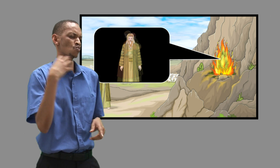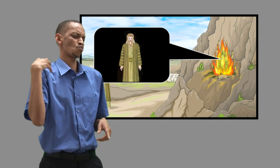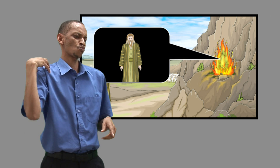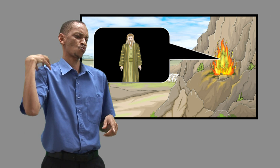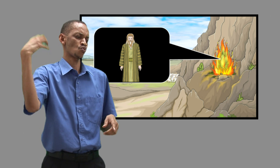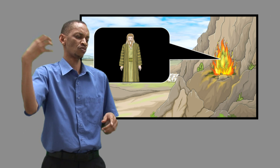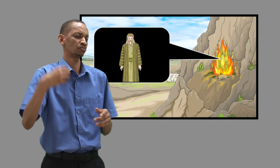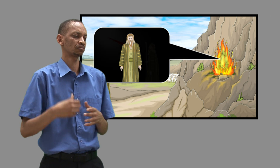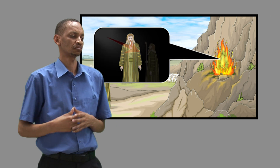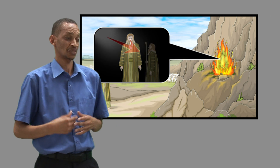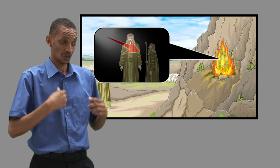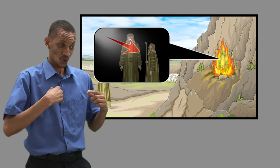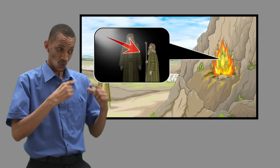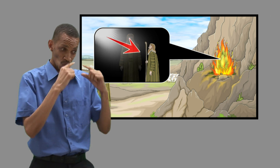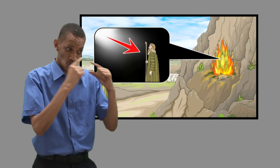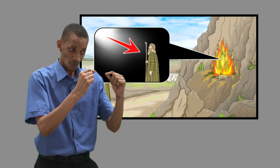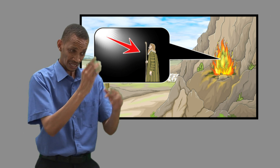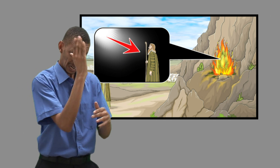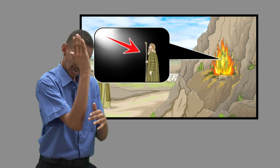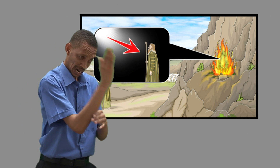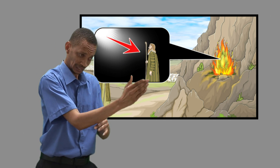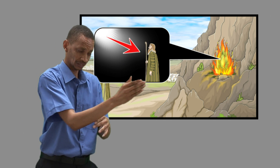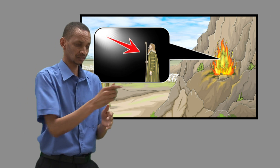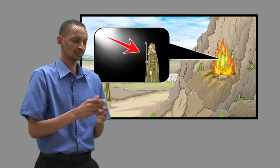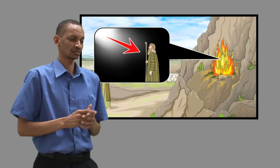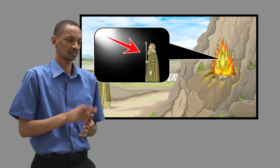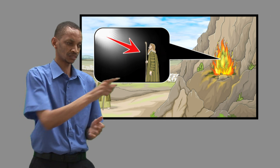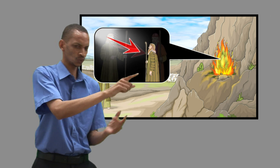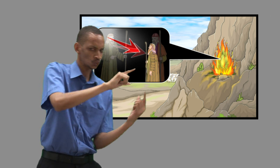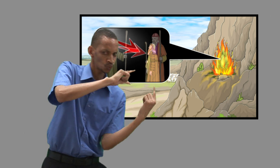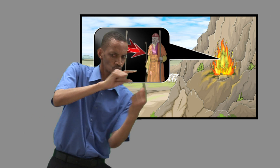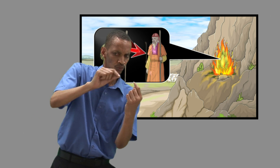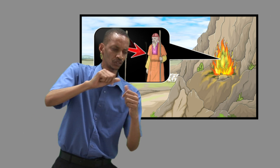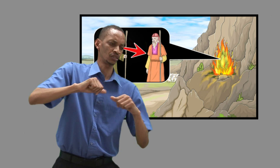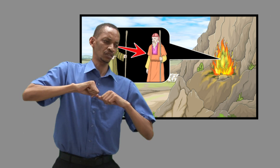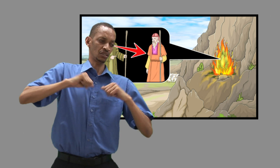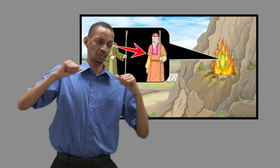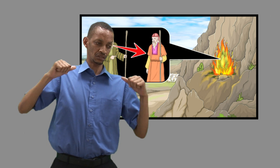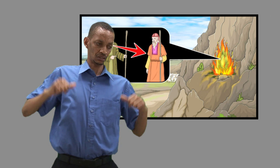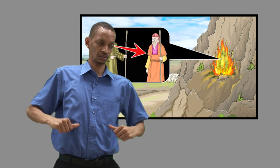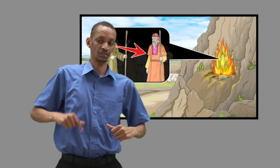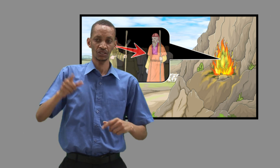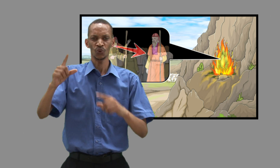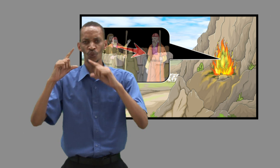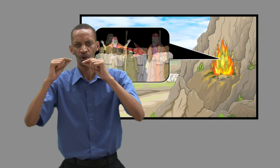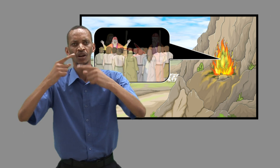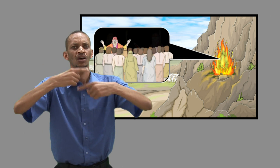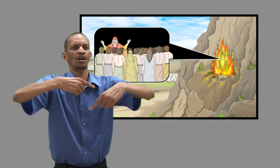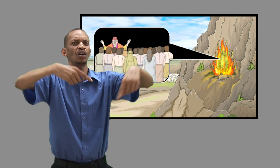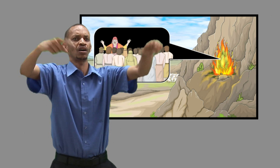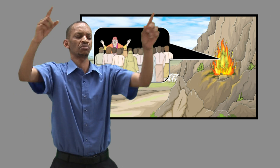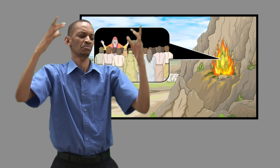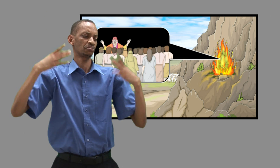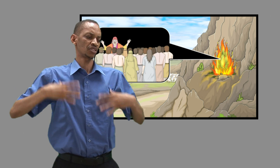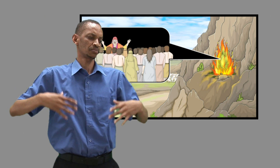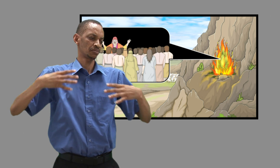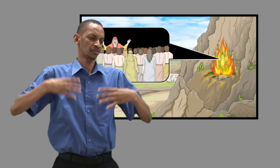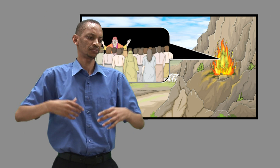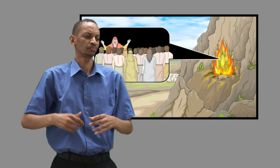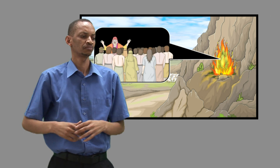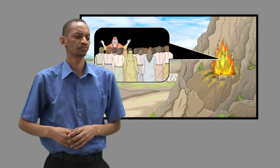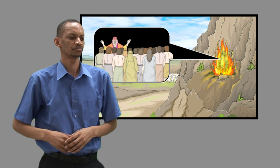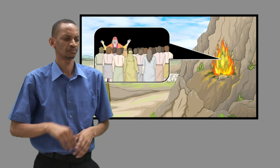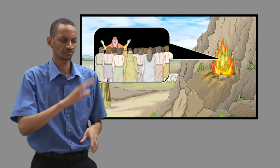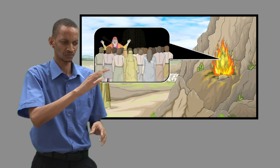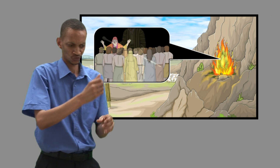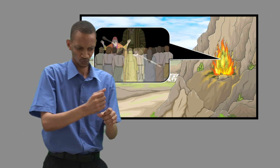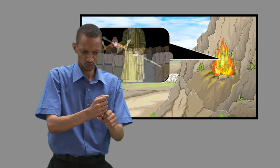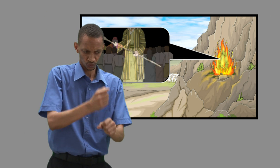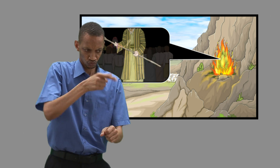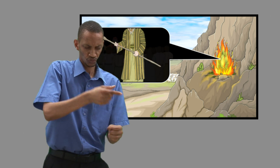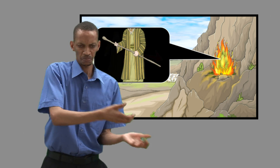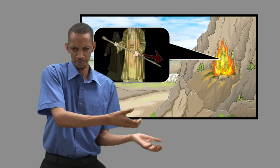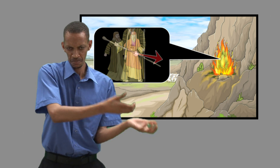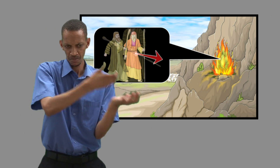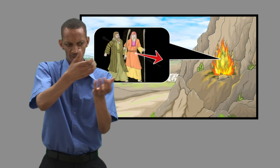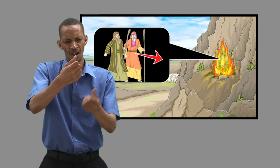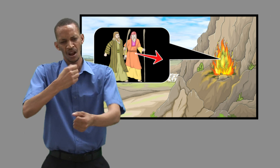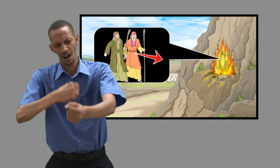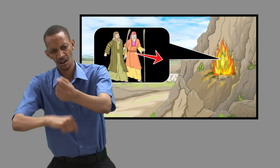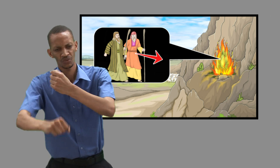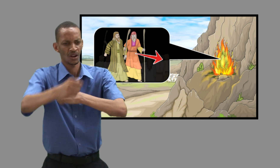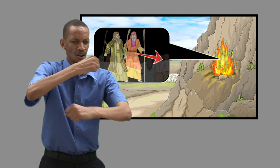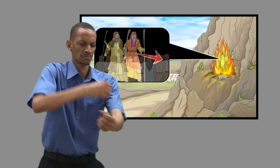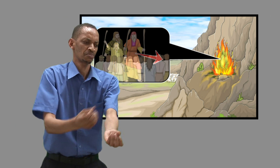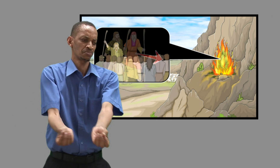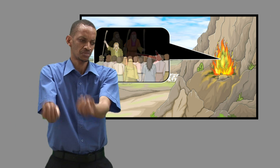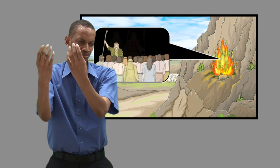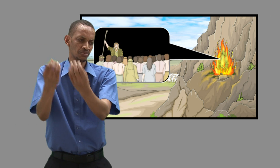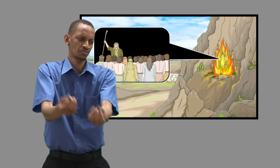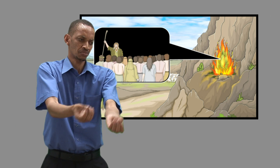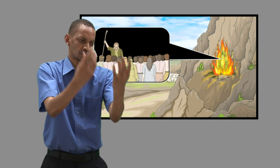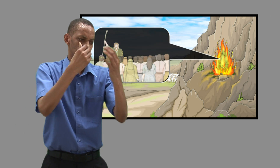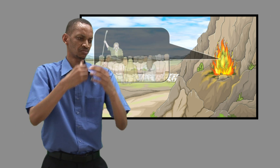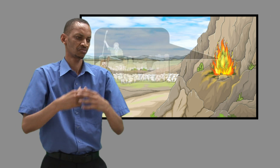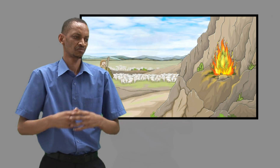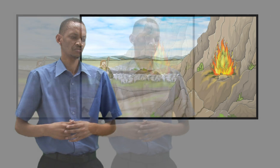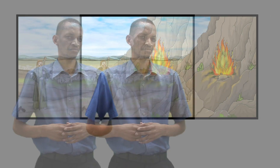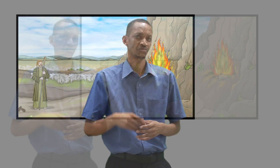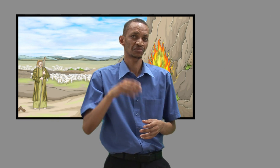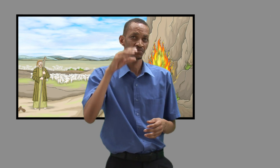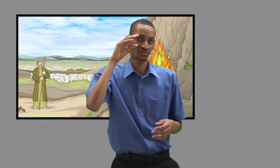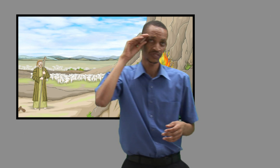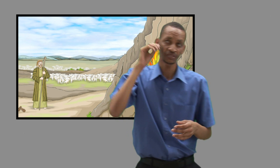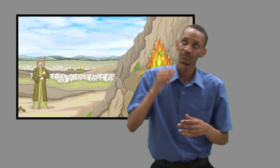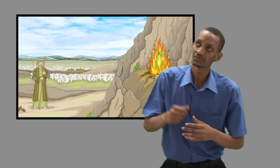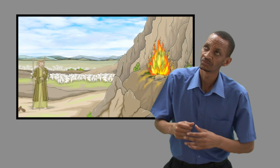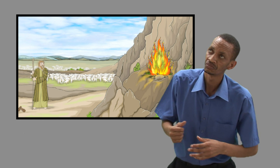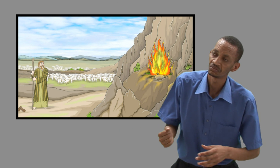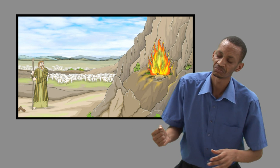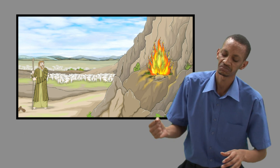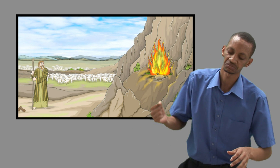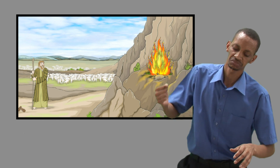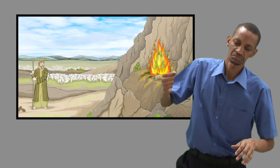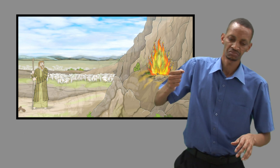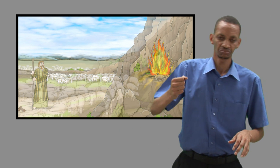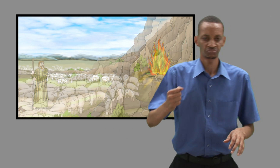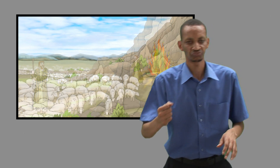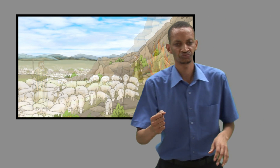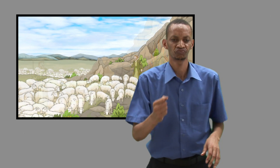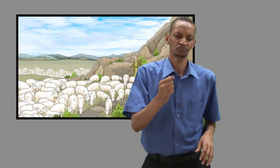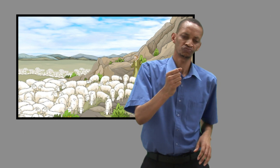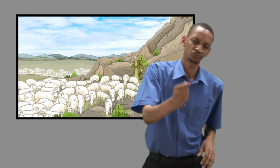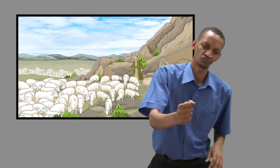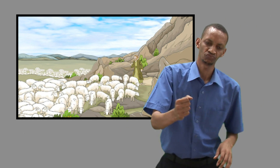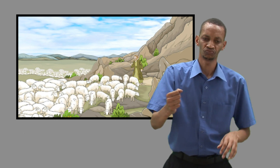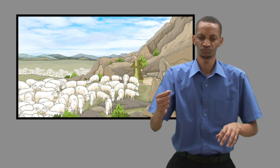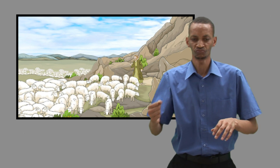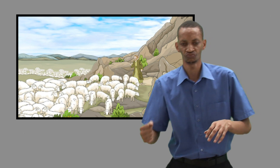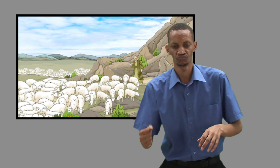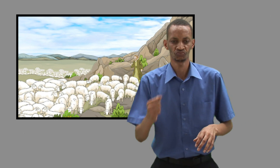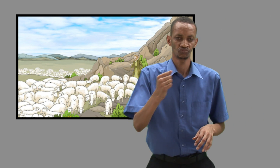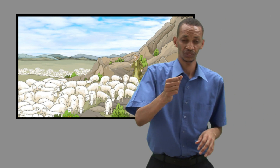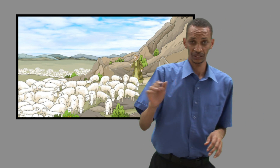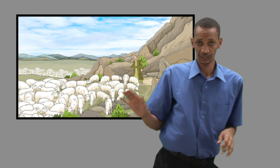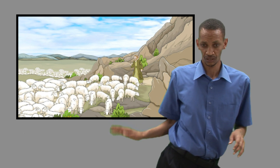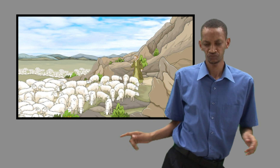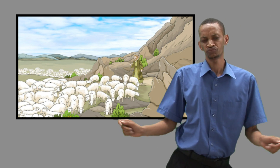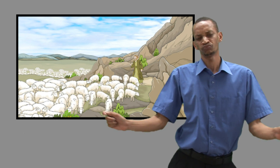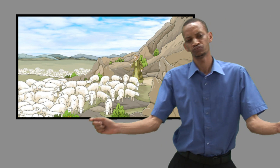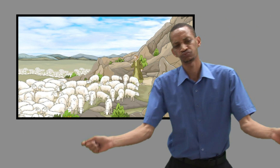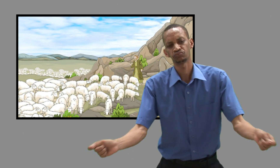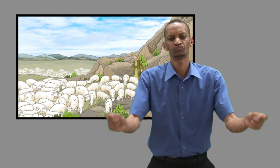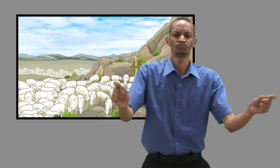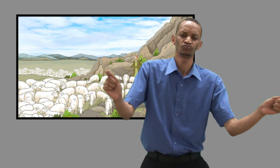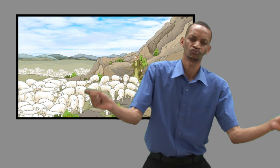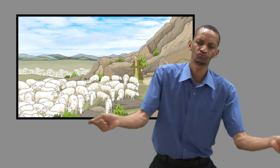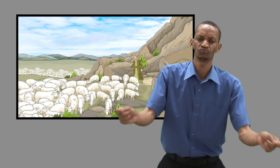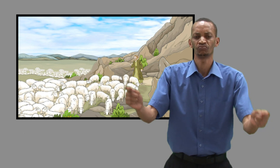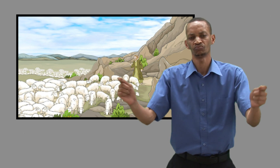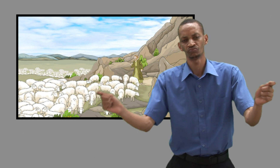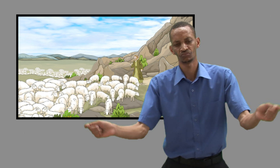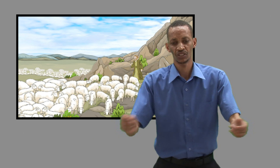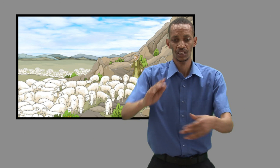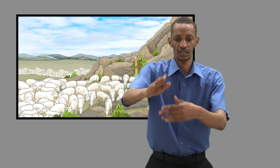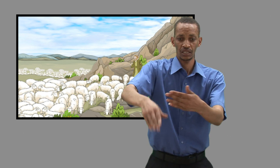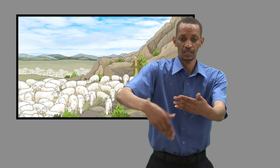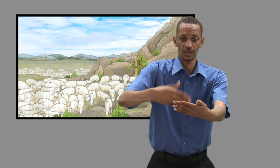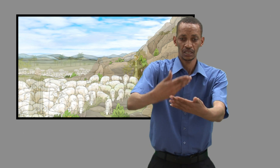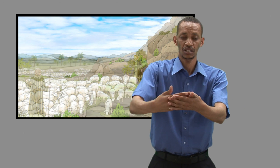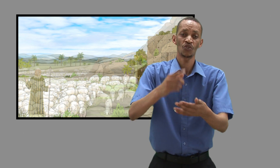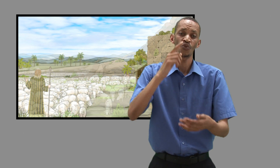You are to speak to him and put the words in his mouth. I will help both of you to speak, and I will teach you what to do. He will speak to the people for you. He will be your spokesman, and it will be as if you were God to him.